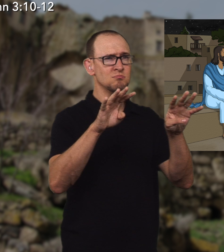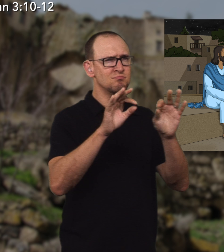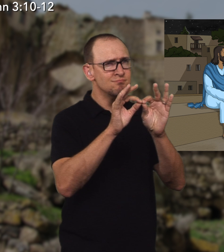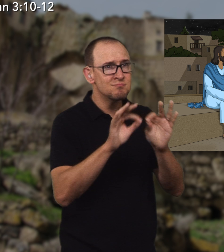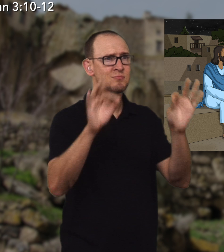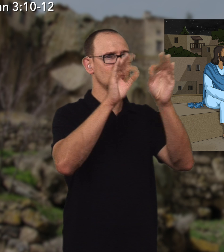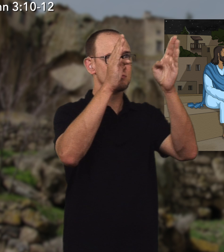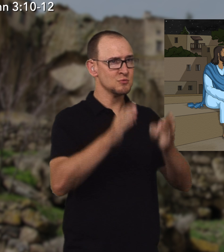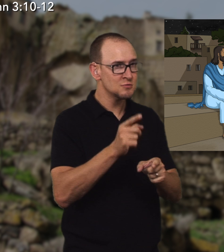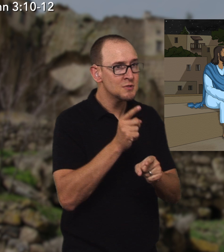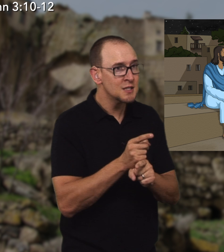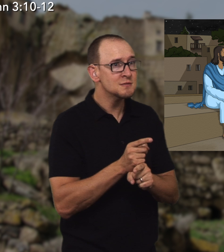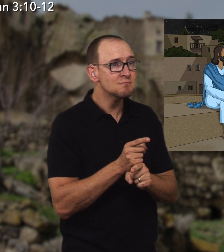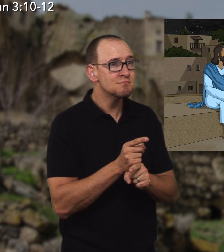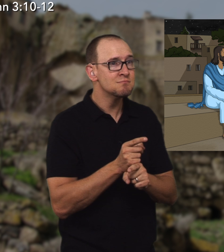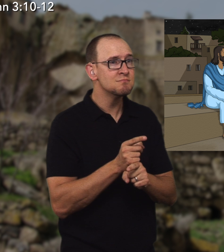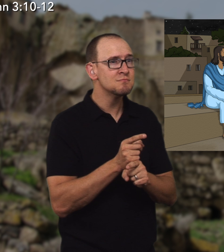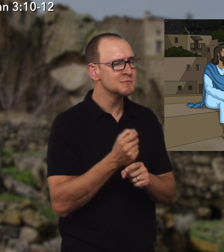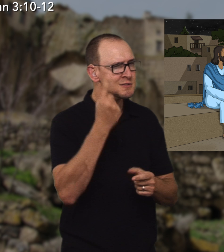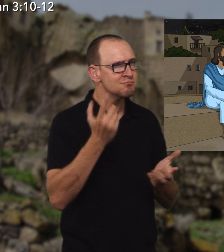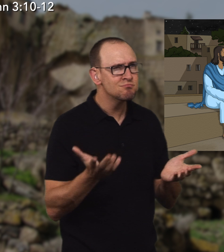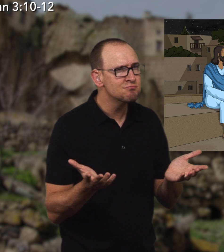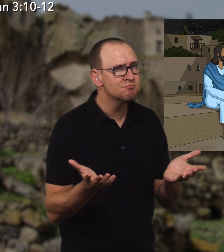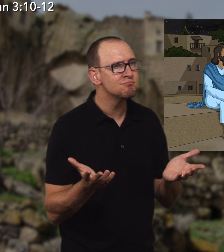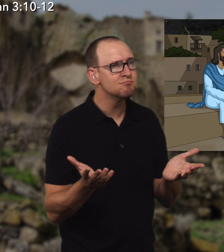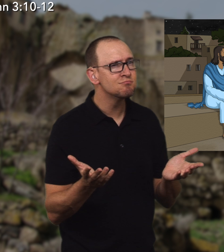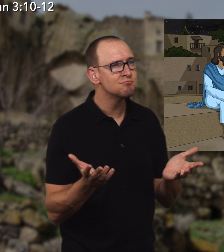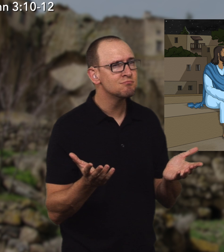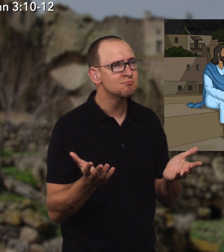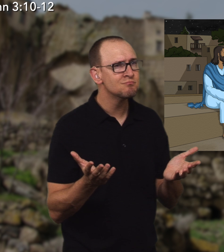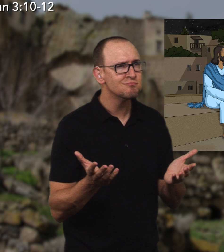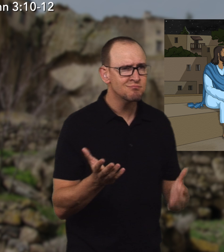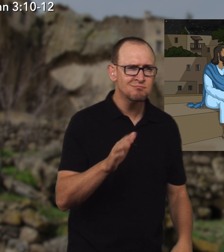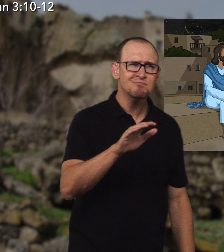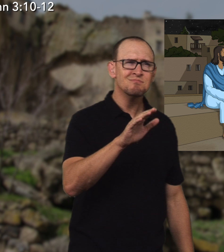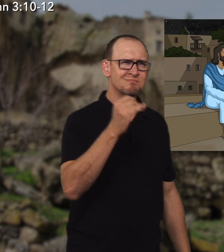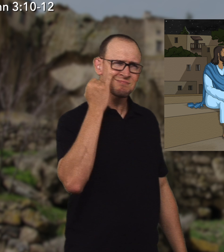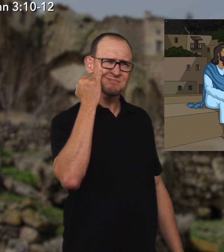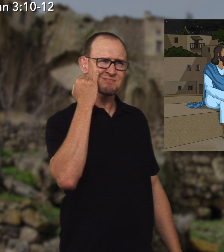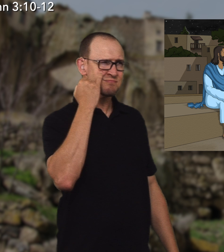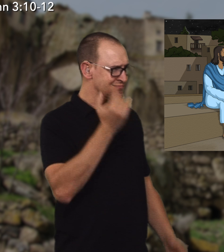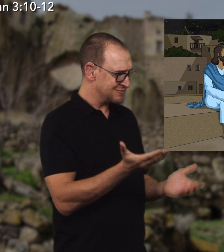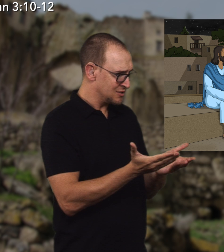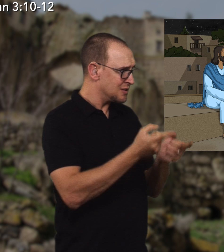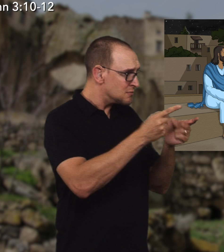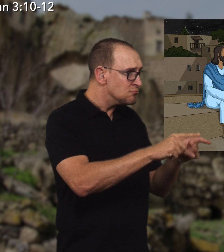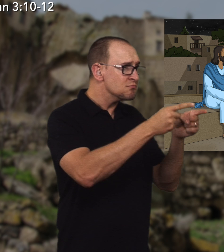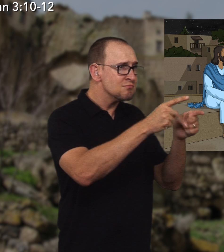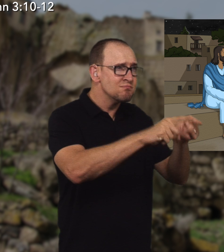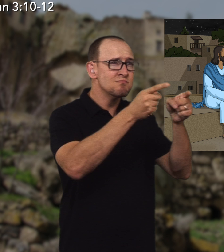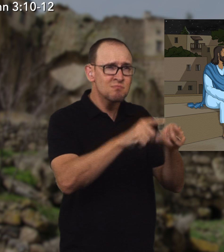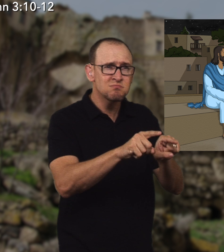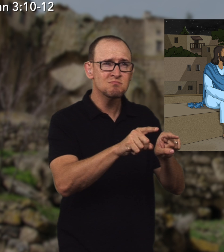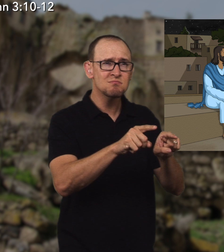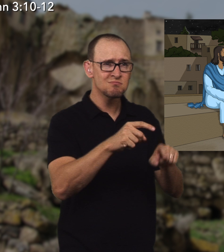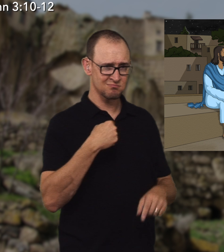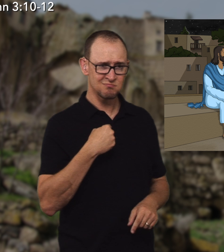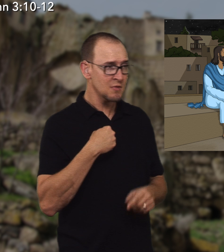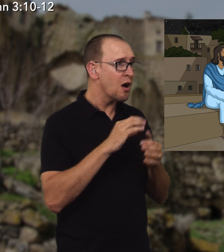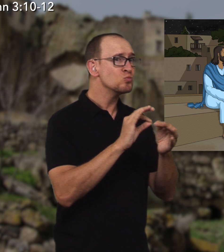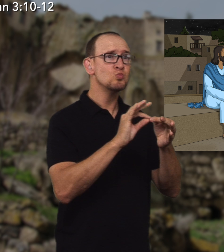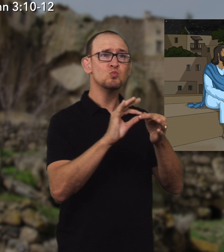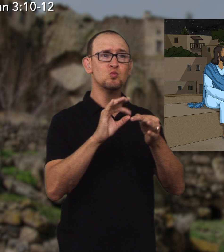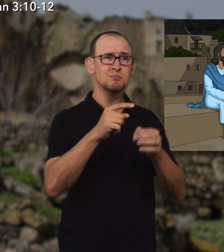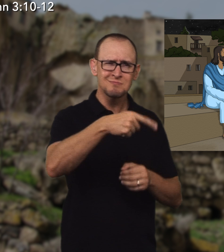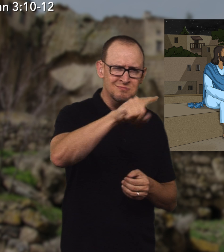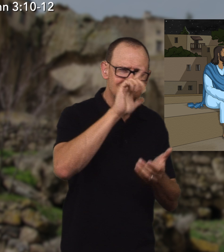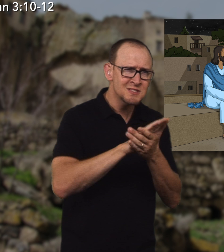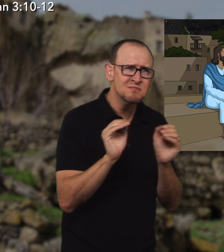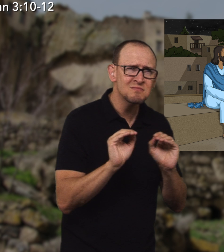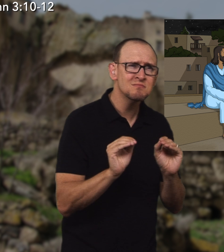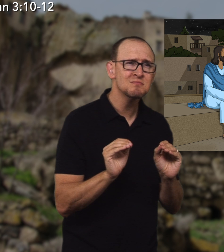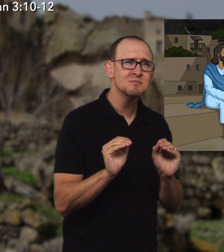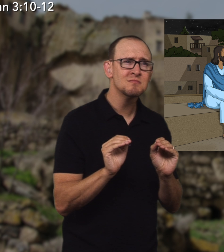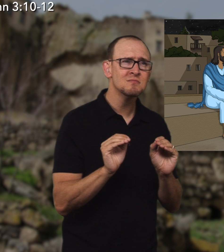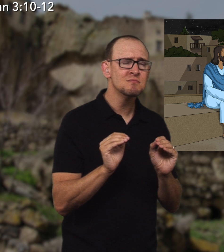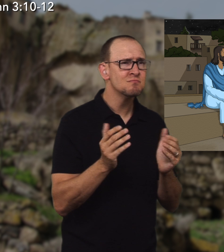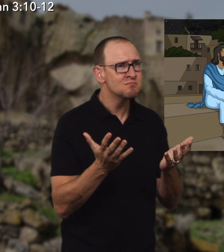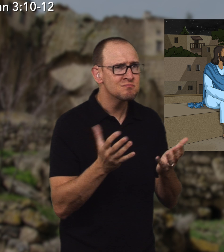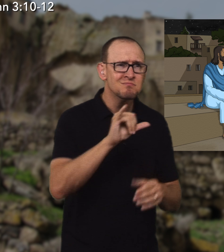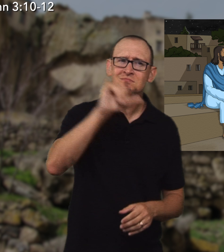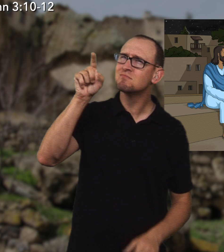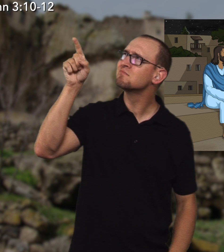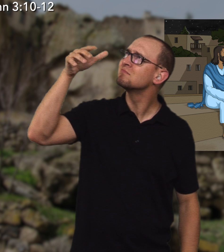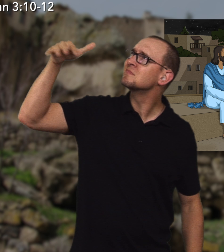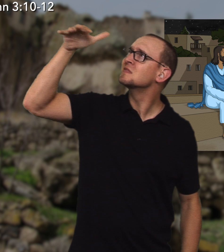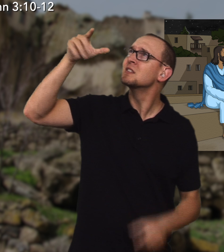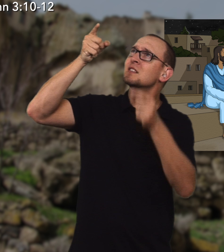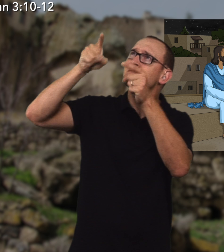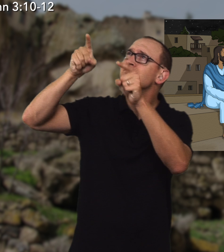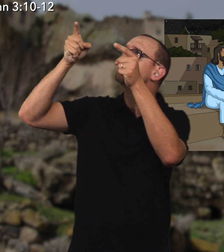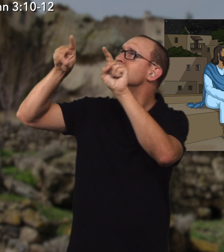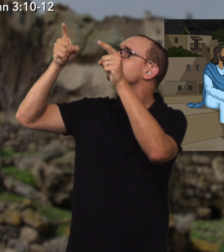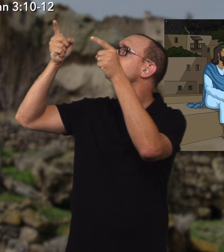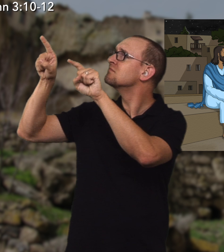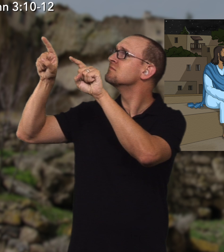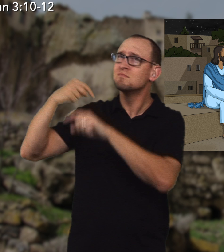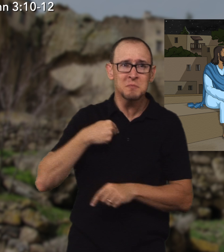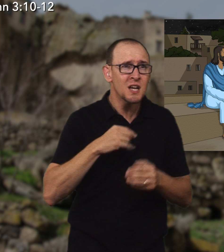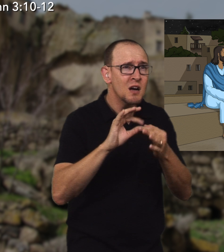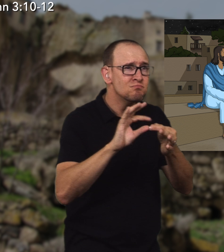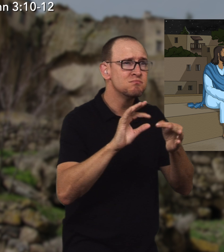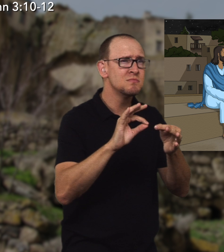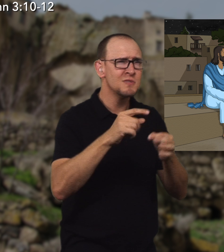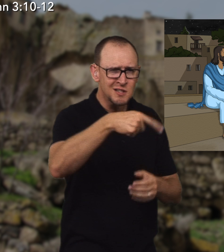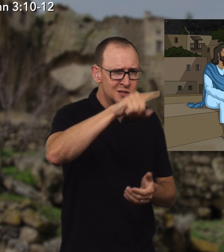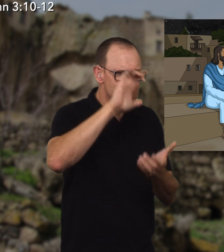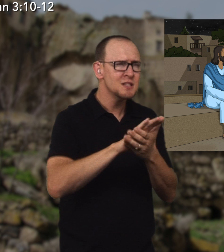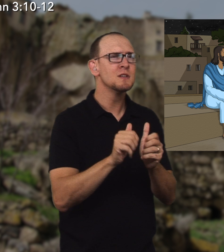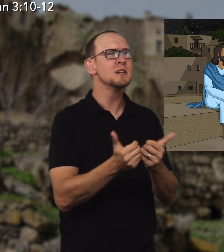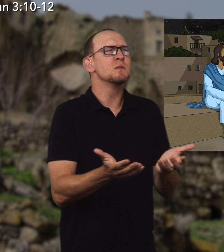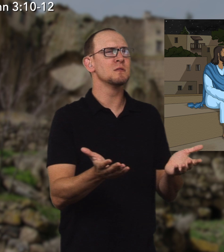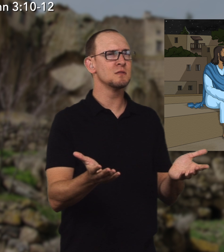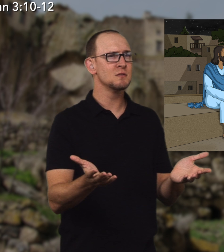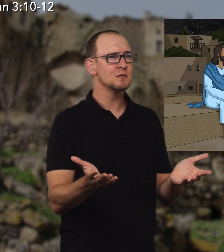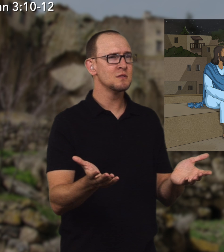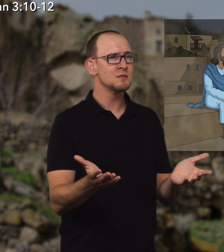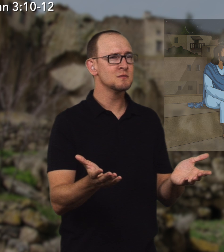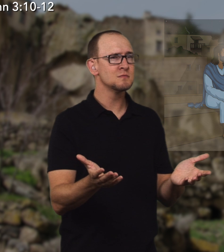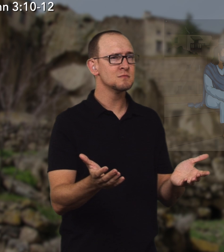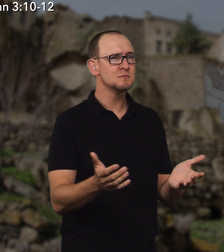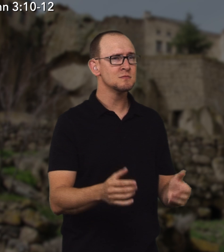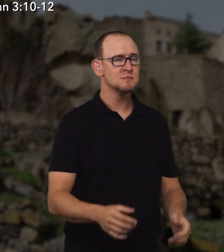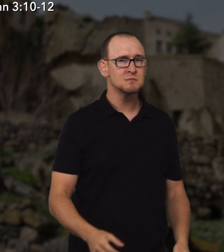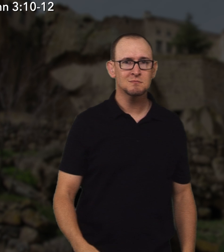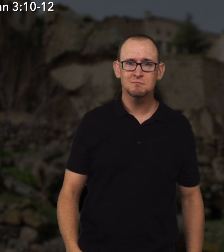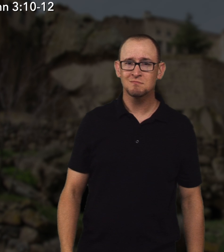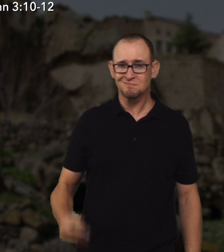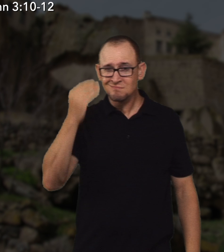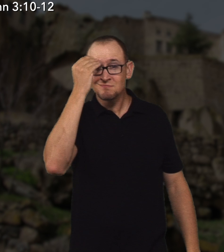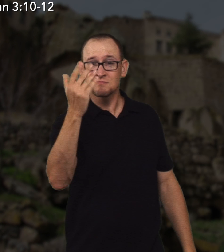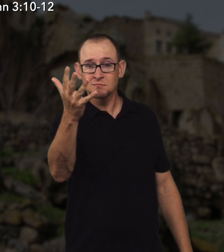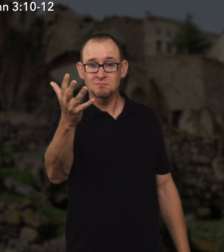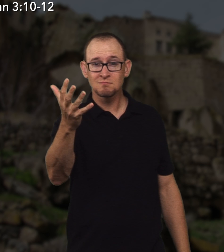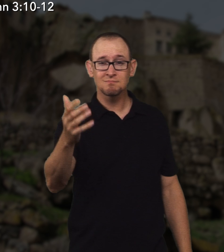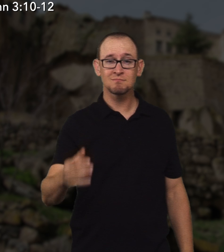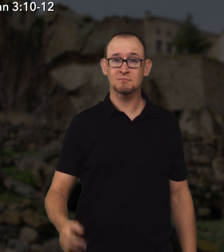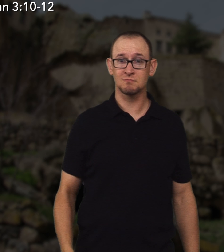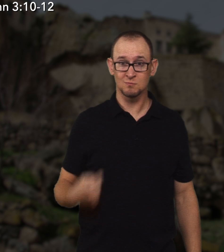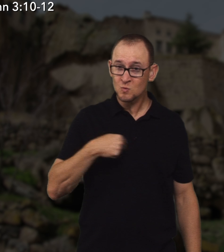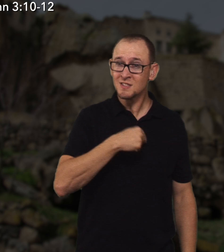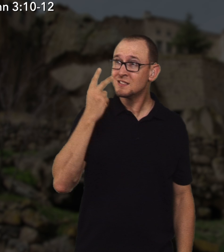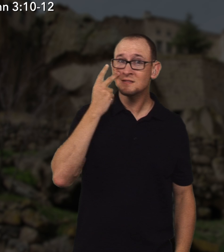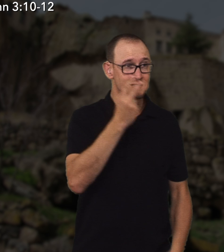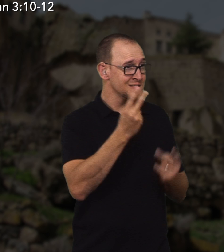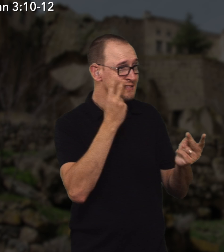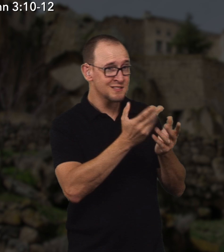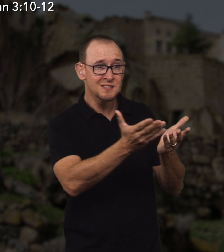Truly, truly, I tell you, we speak of what we know, and we testify to what we have seen, and yet you people do not accept our testimony.